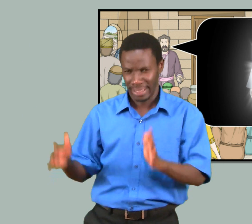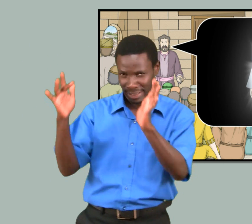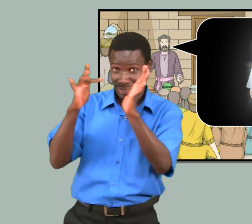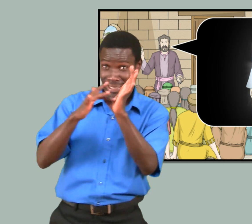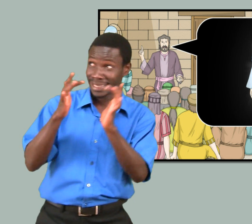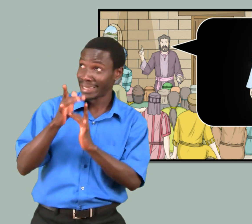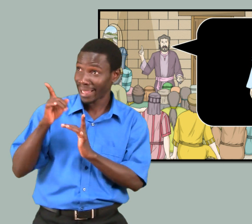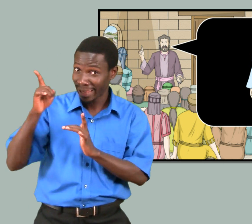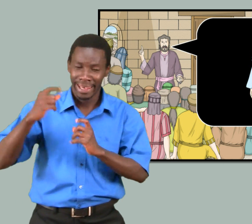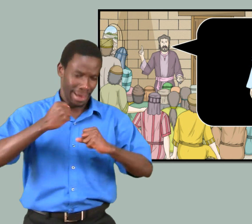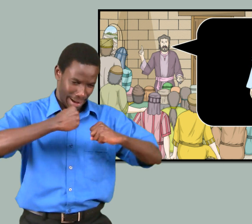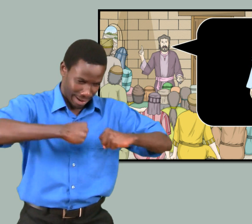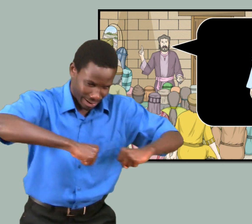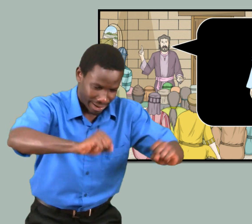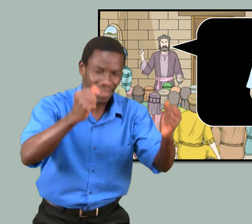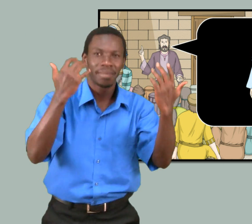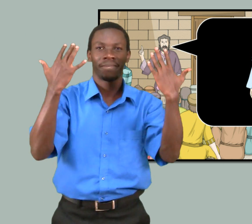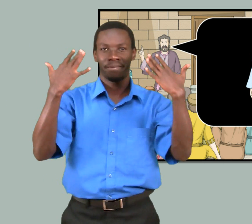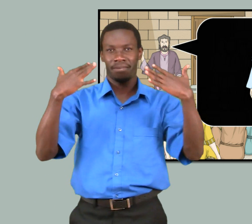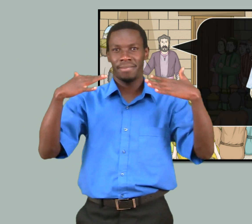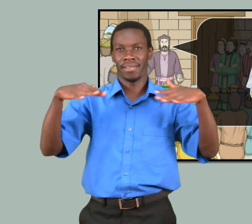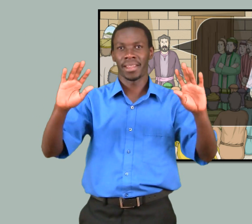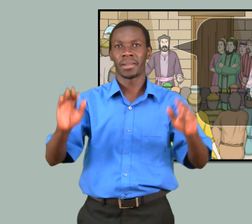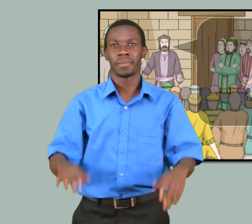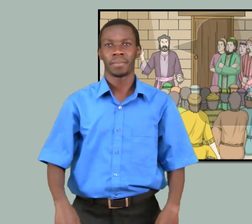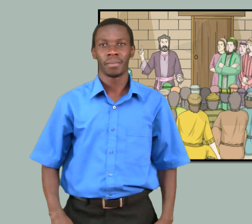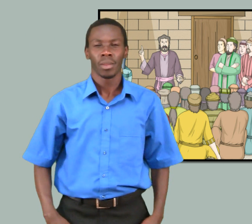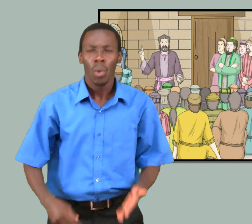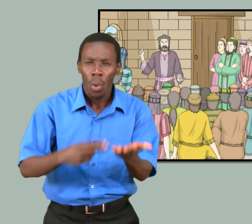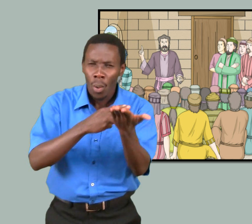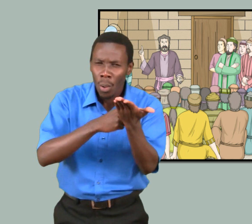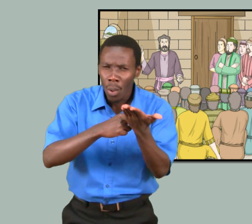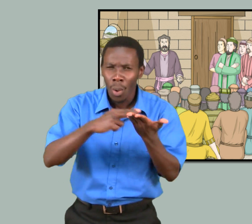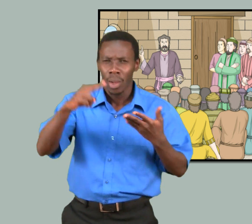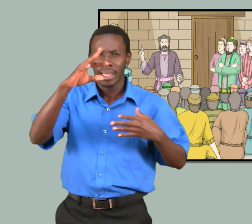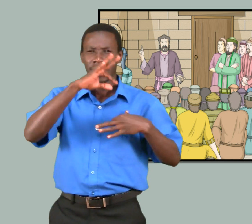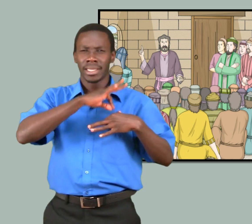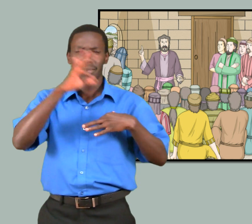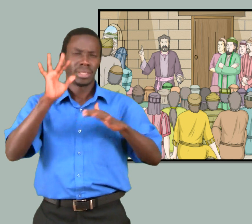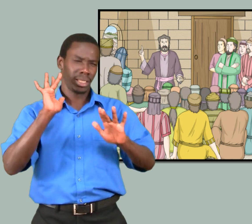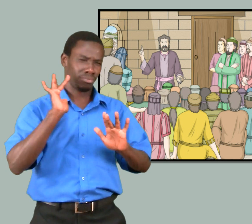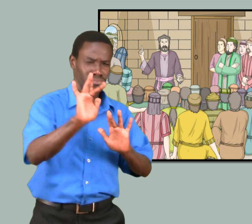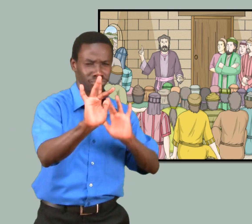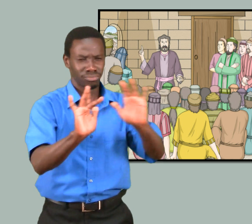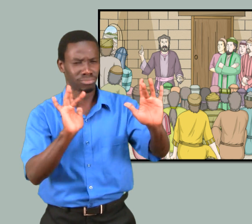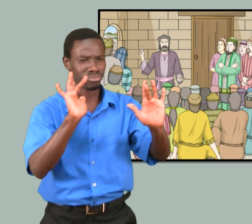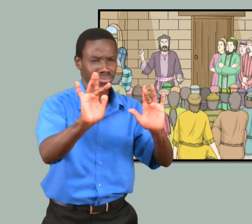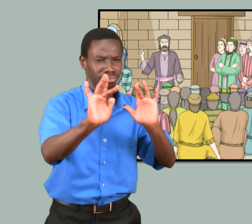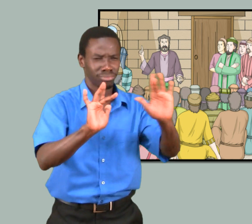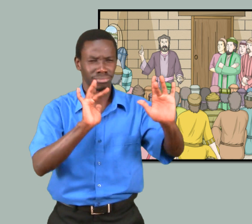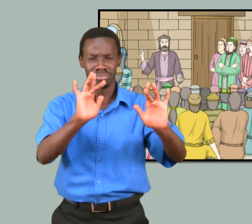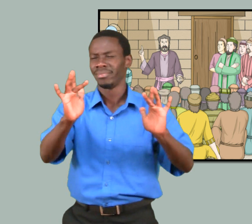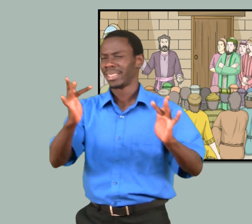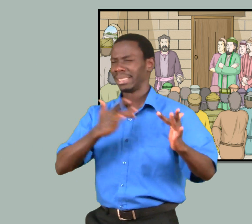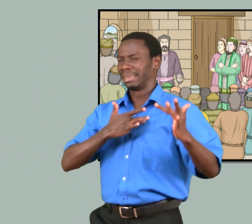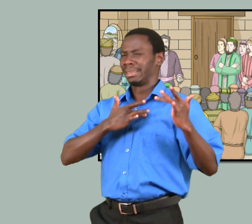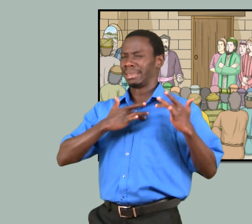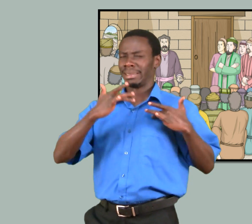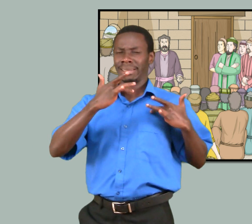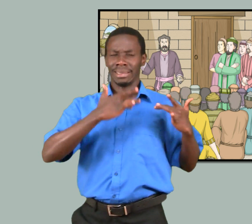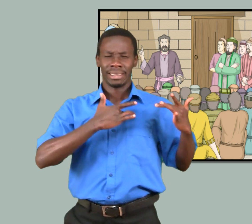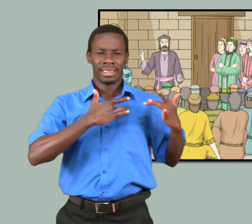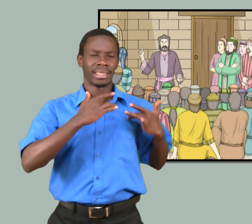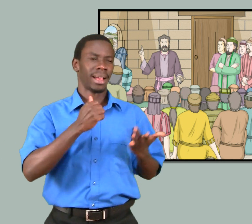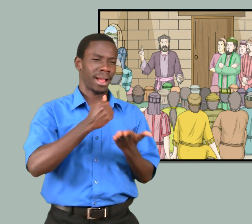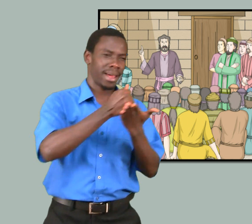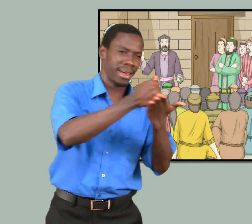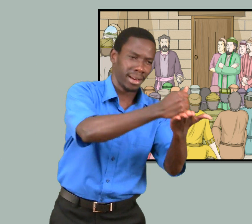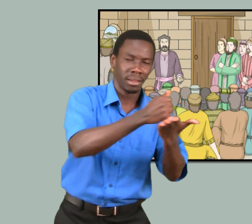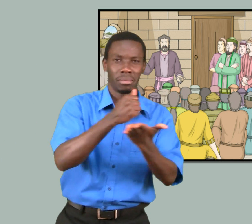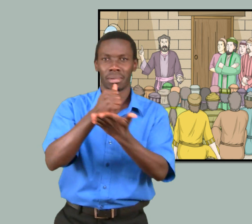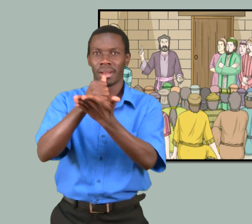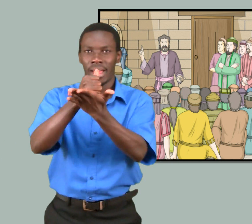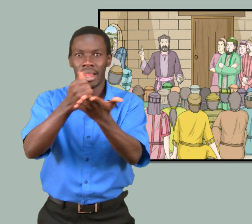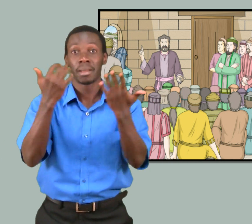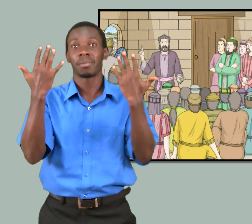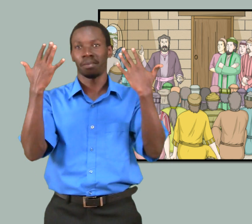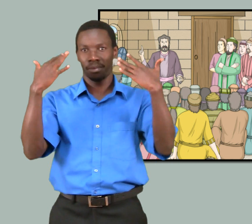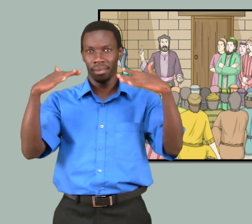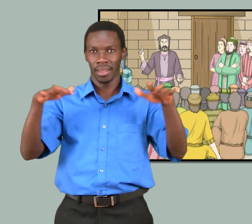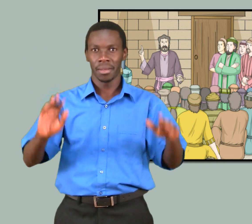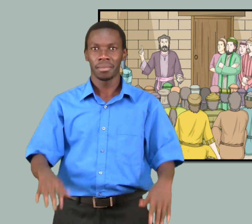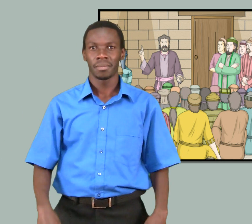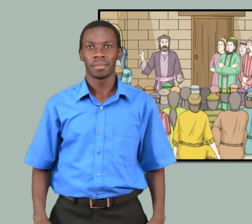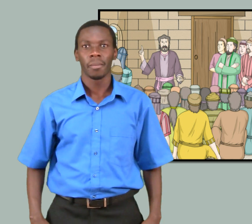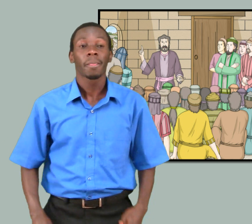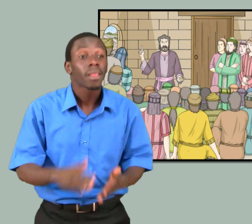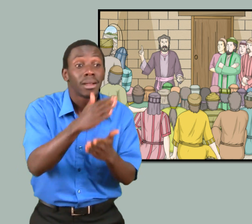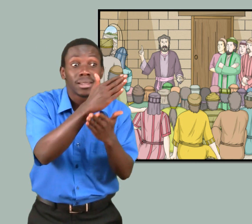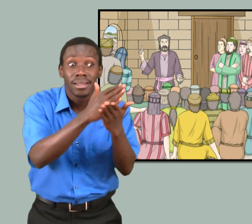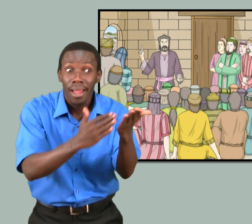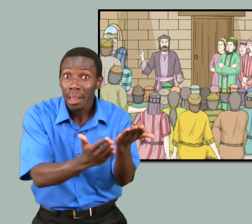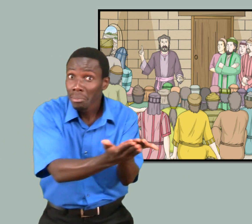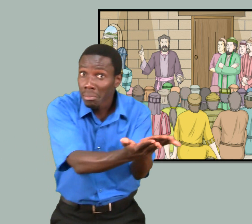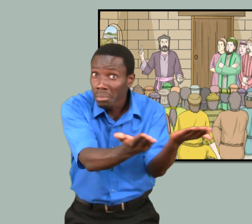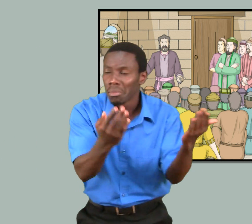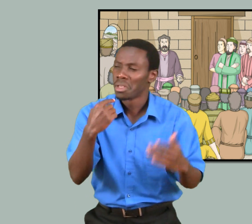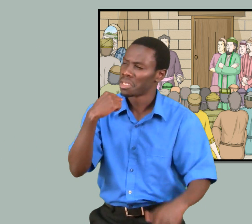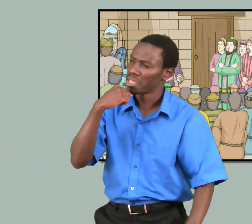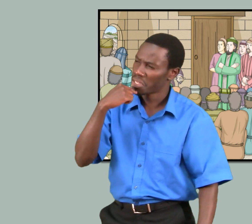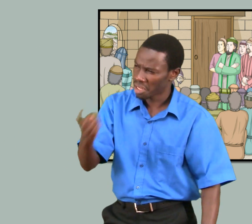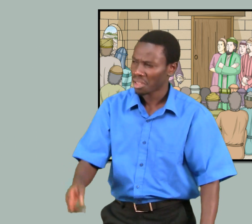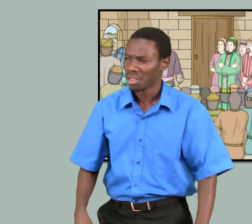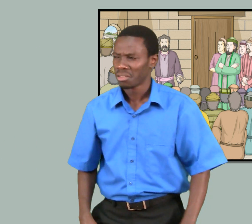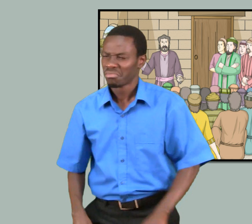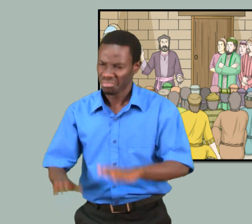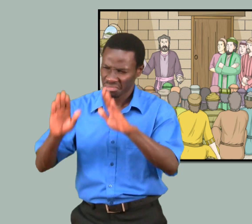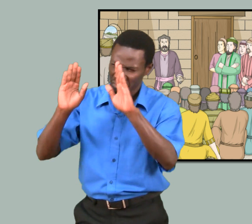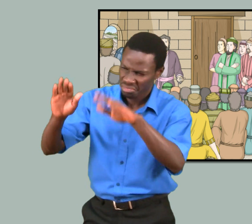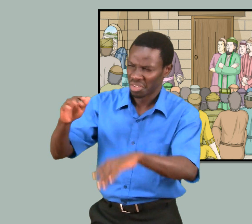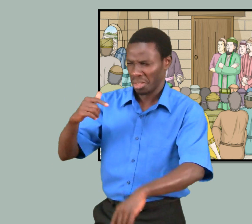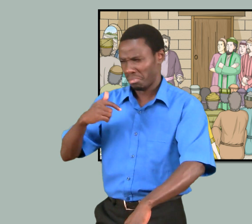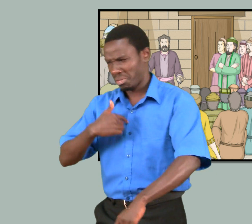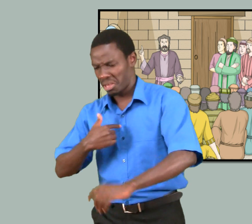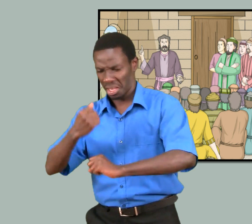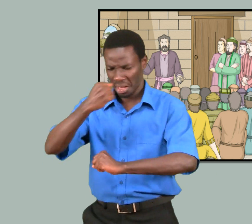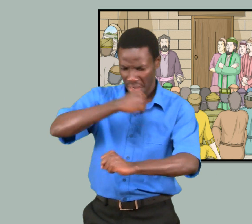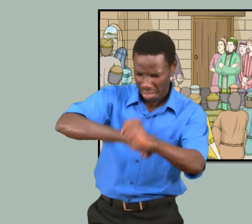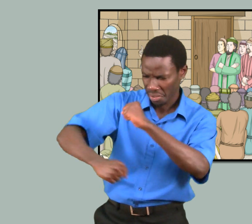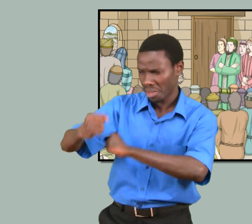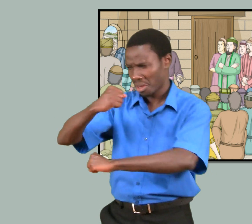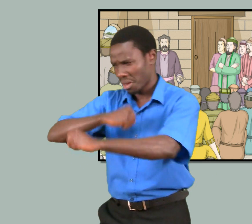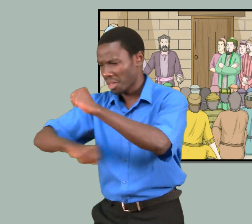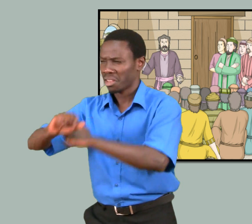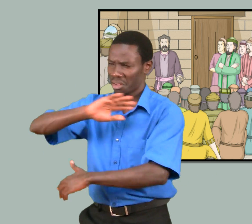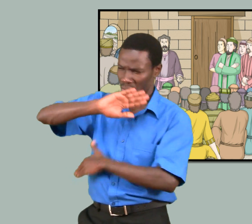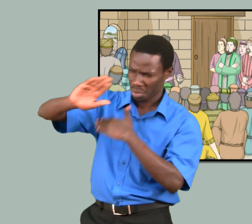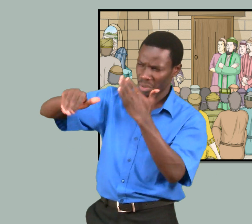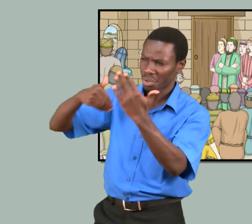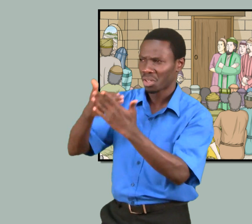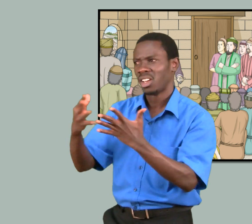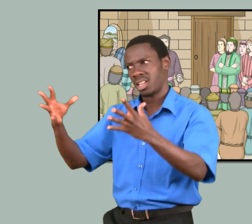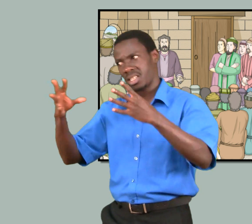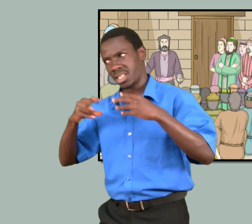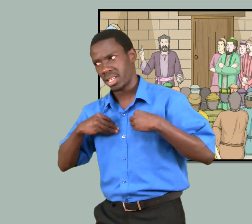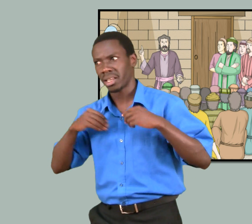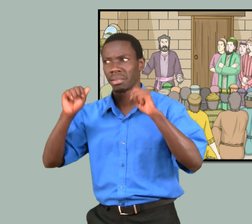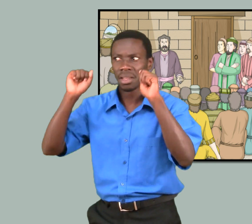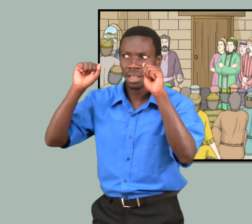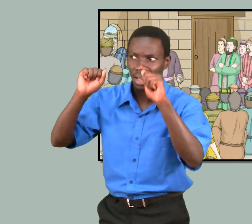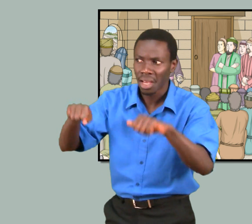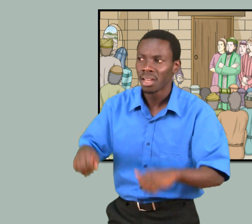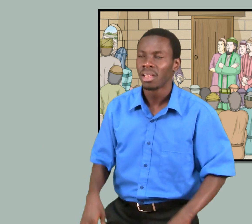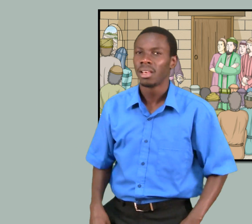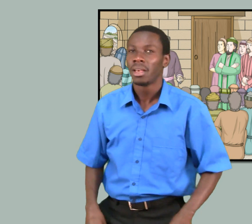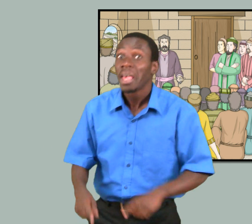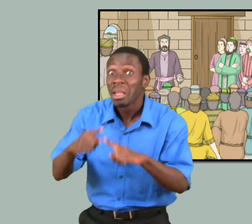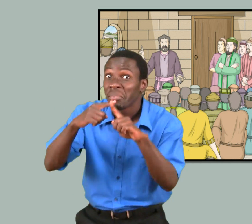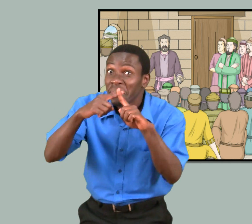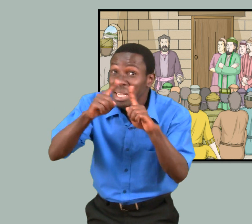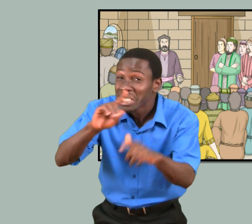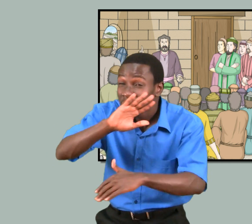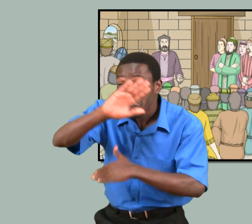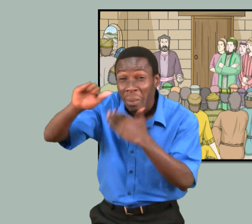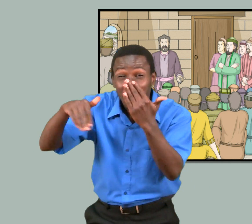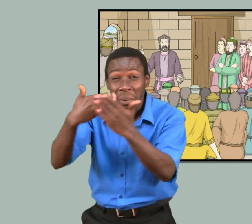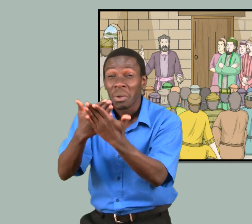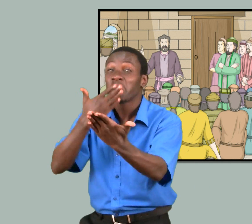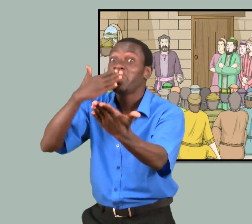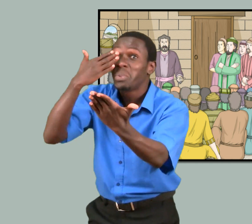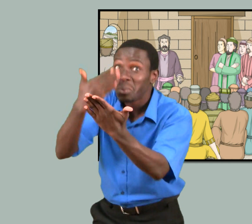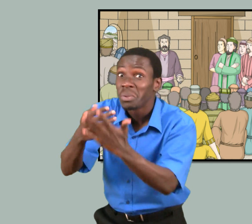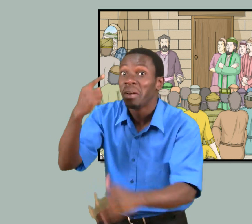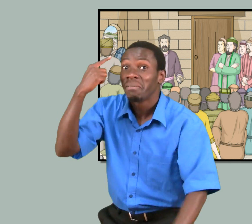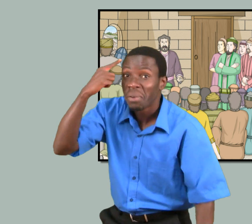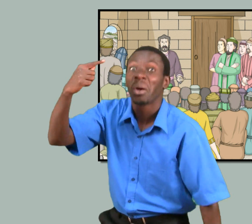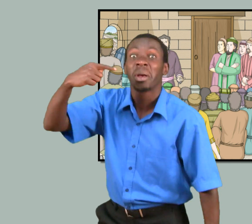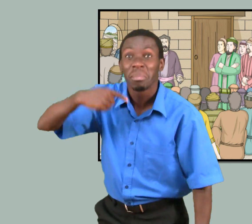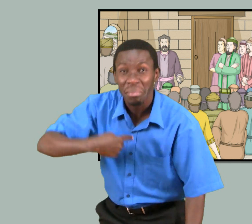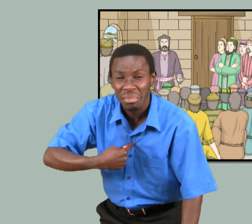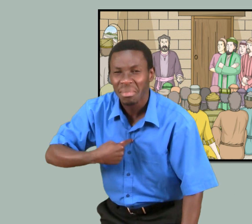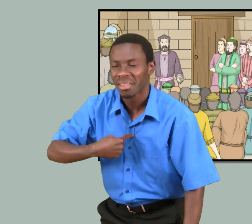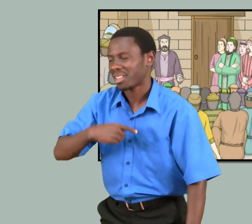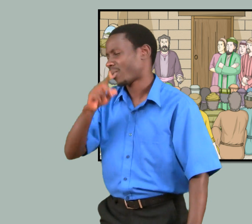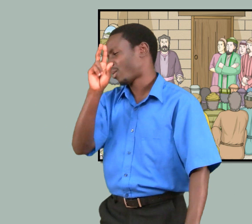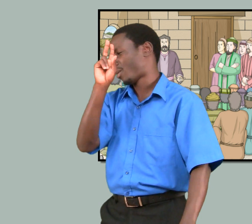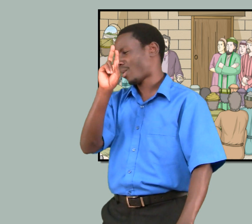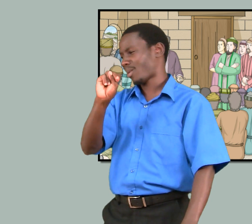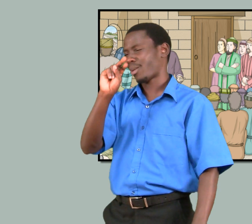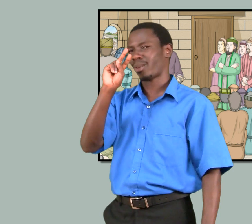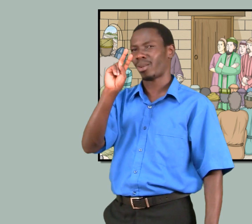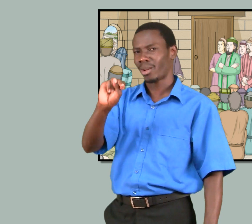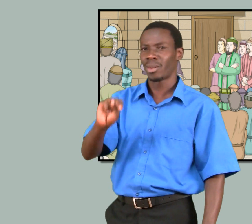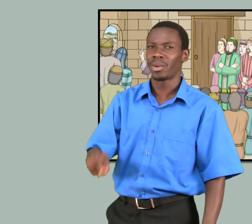“Everything is permissible for me,” but not everything is beneficial.